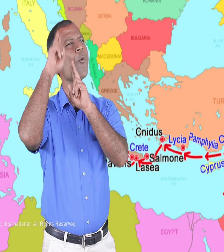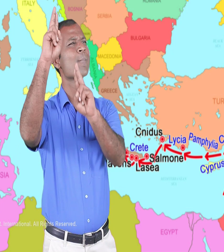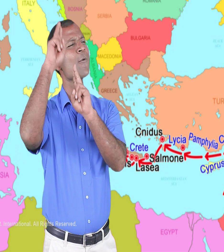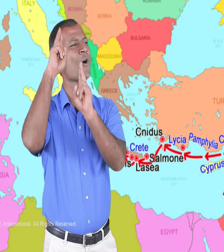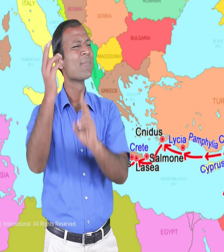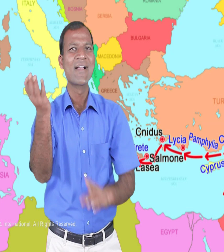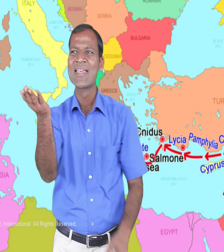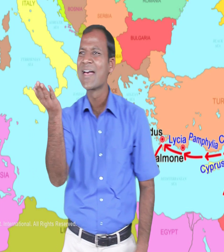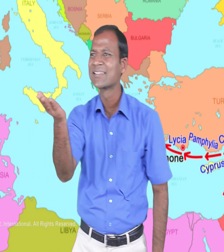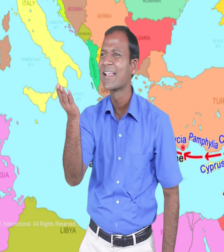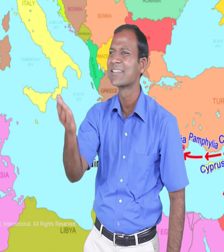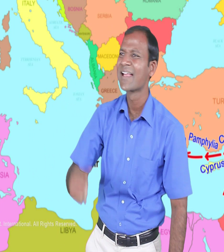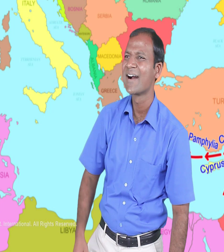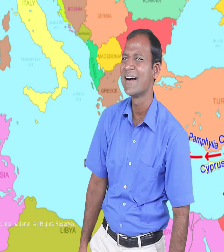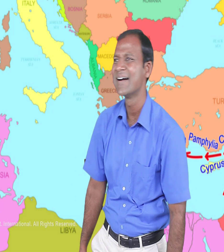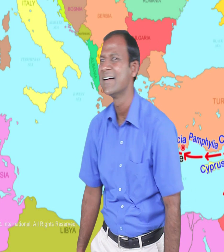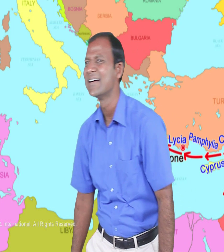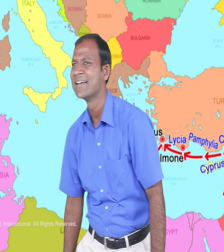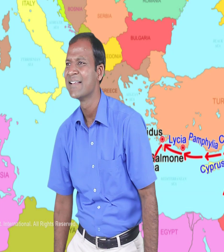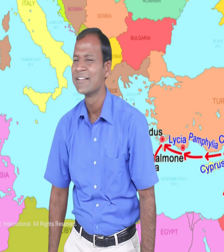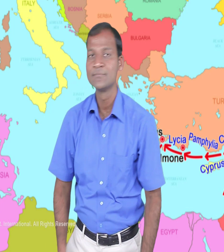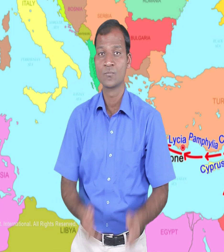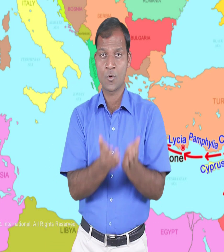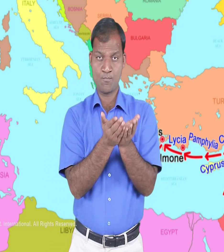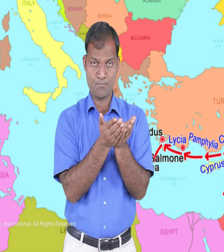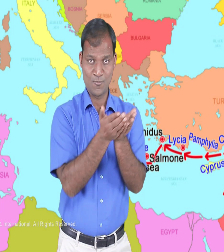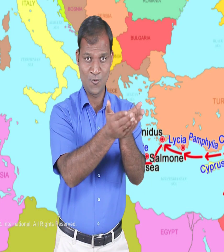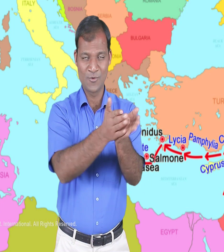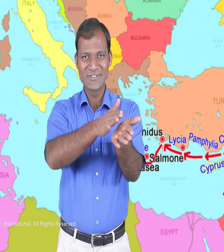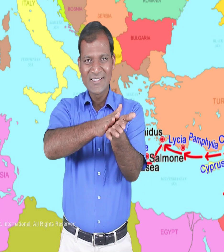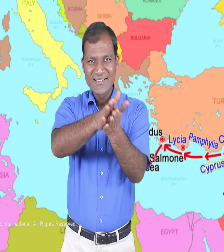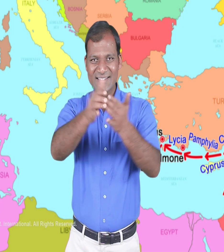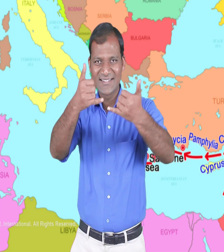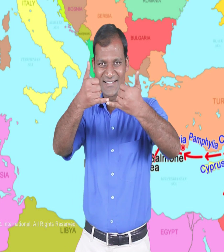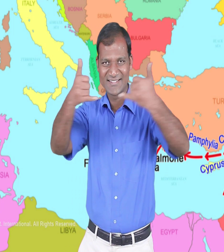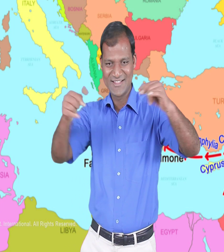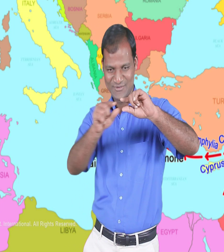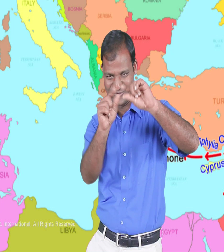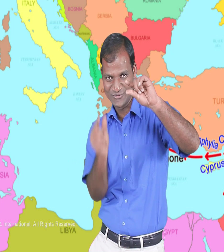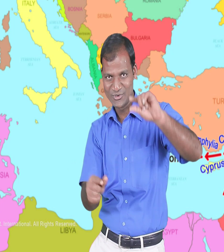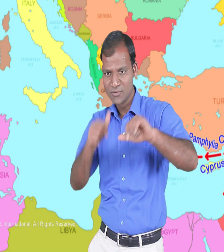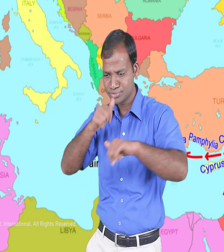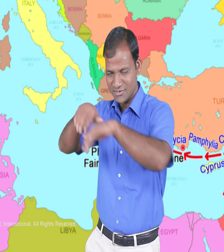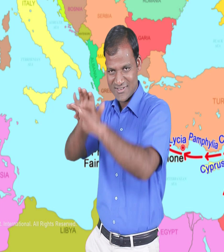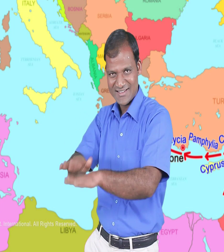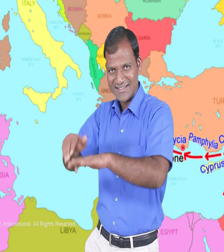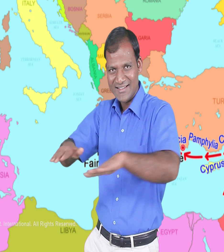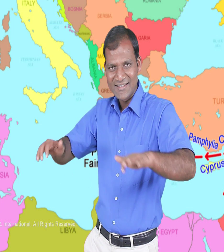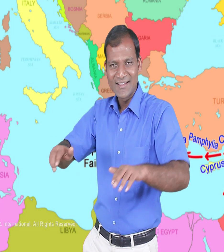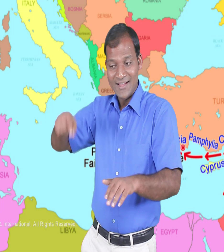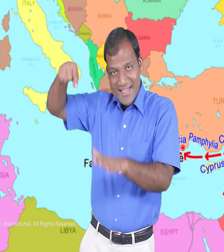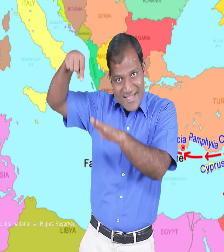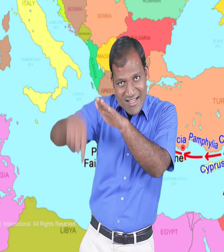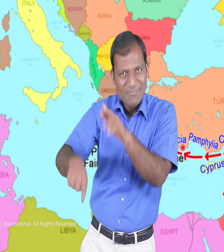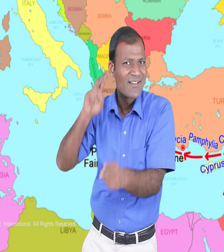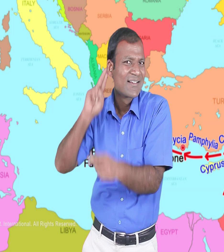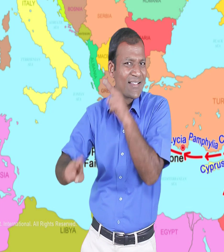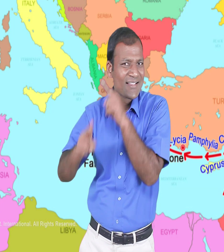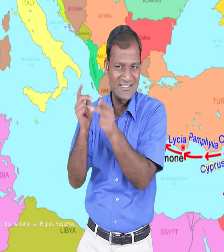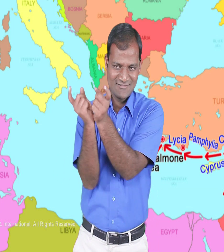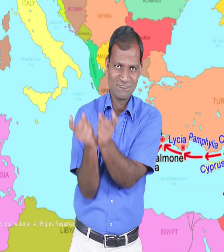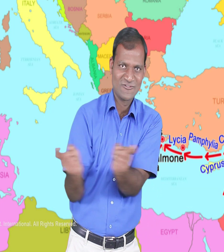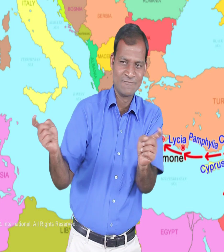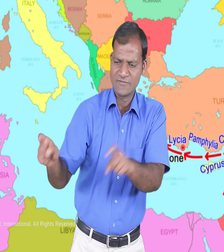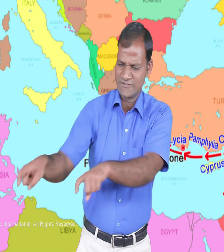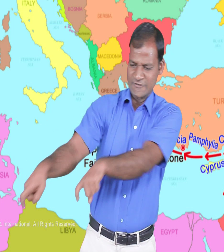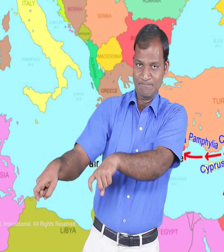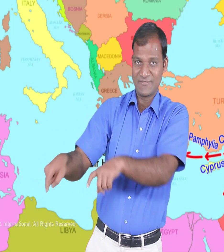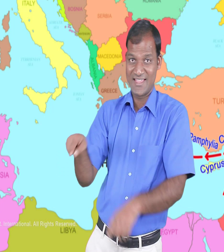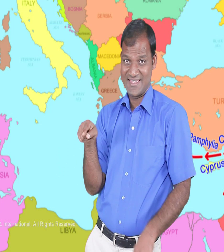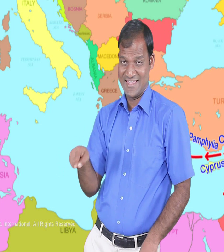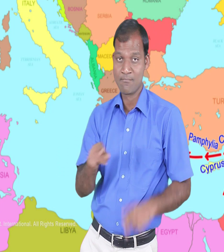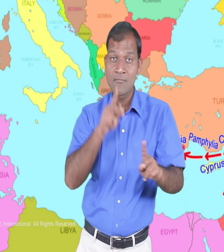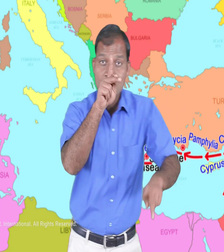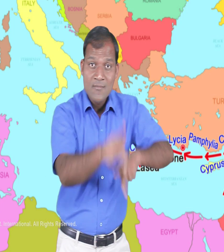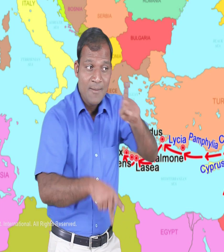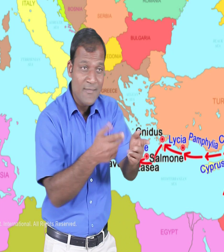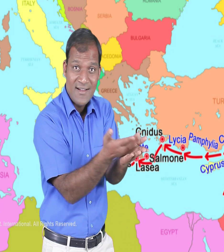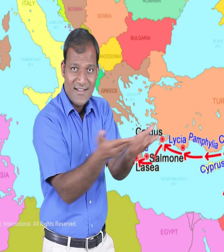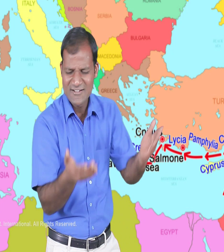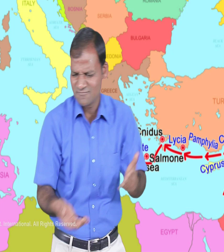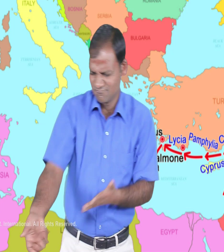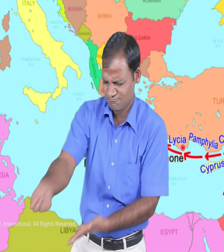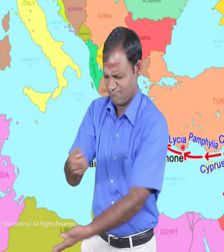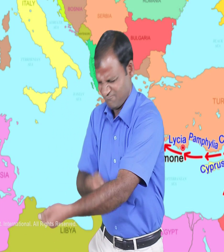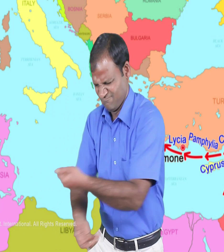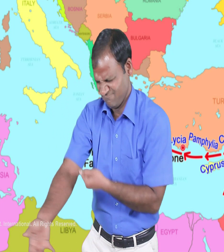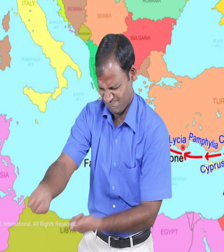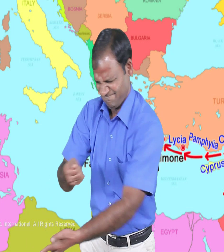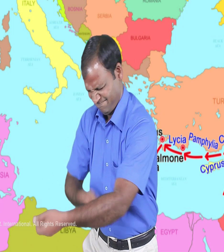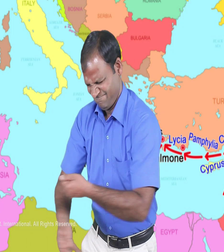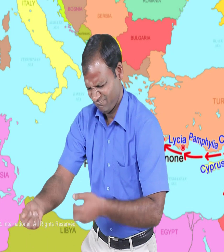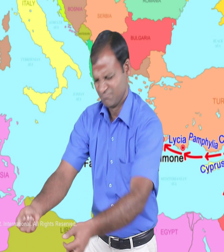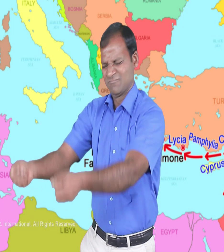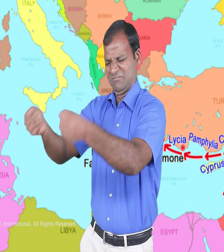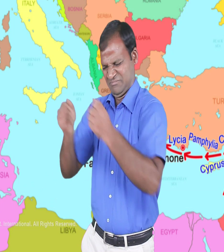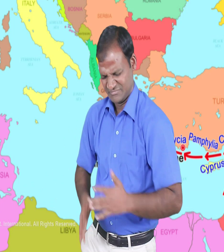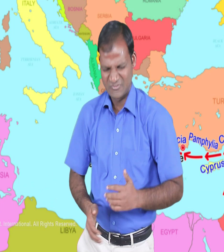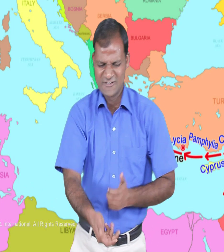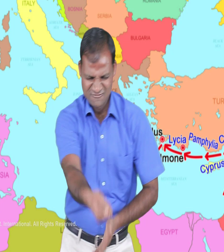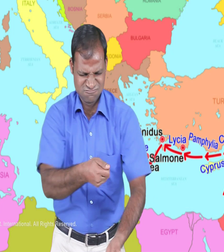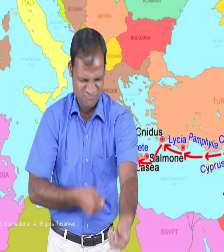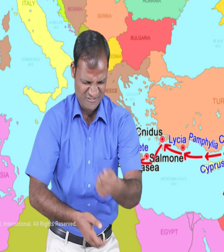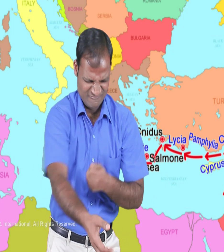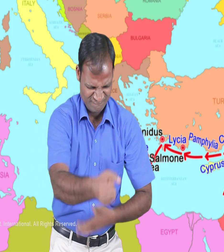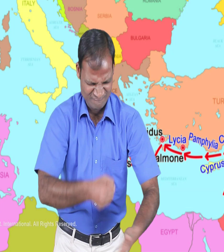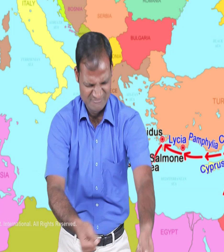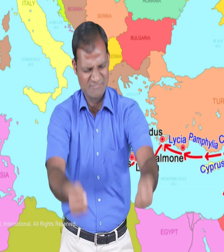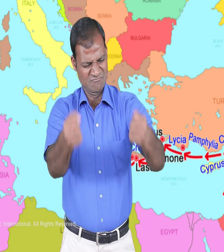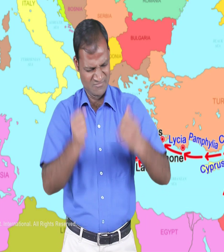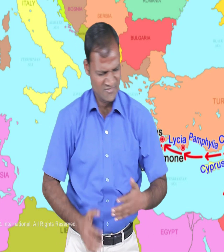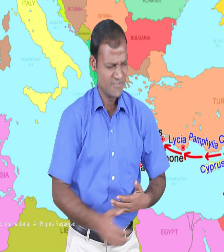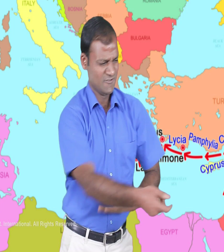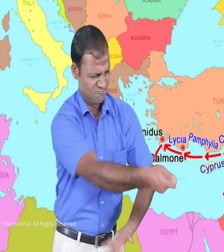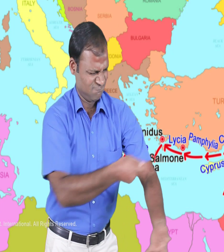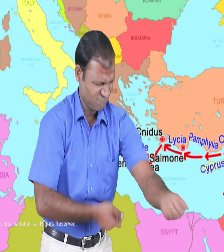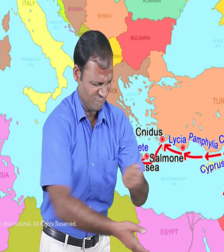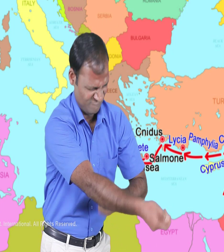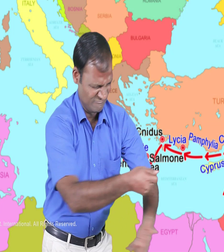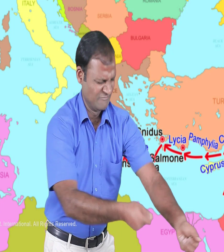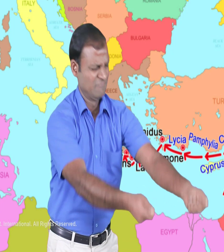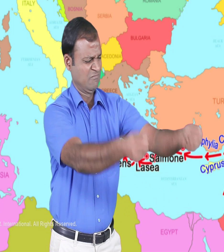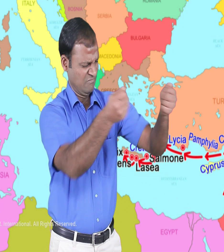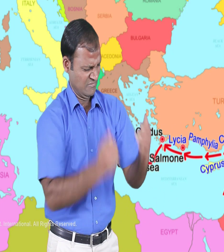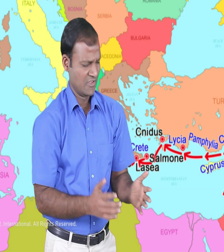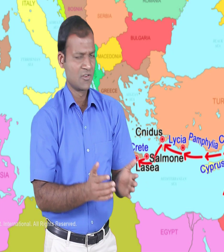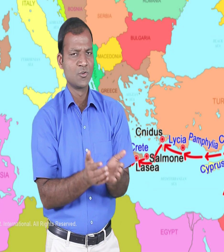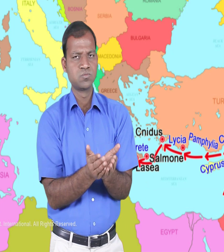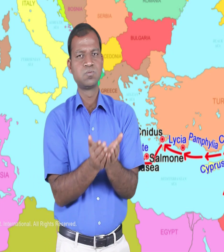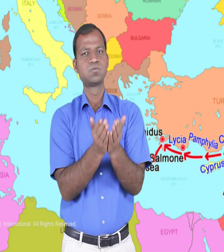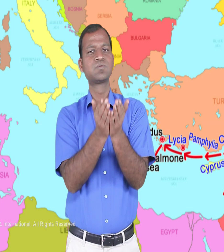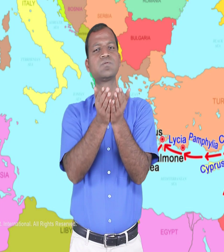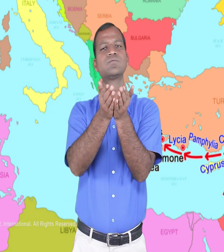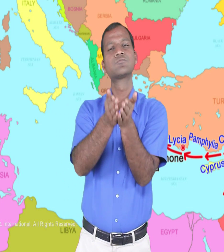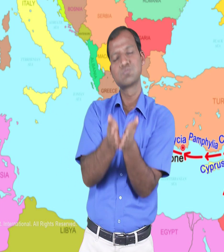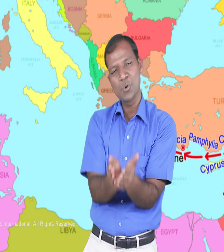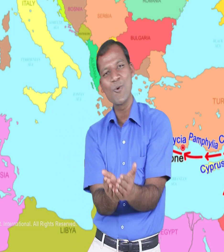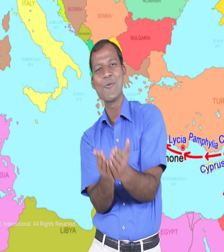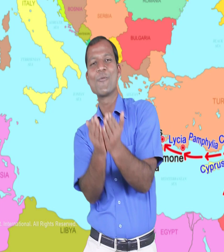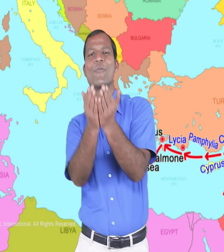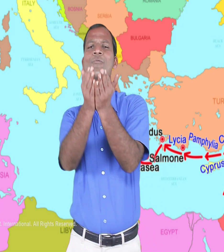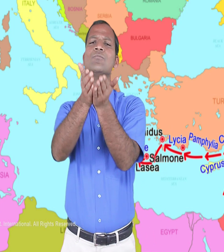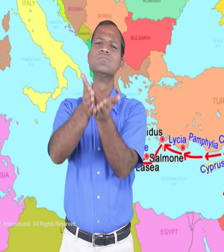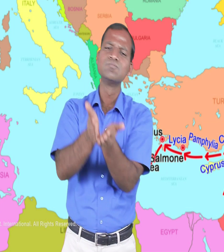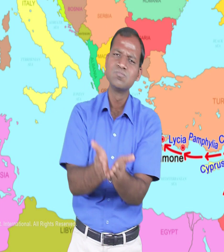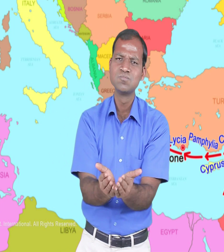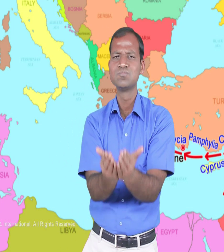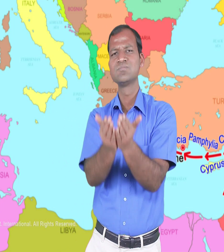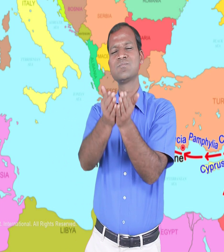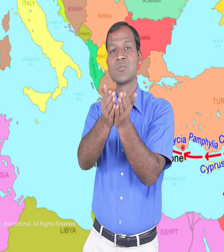When a gentle south wind began to blow, they thought they had their opportunity.